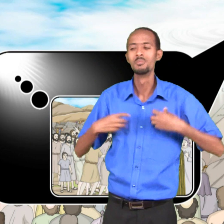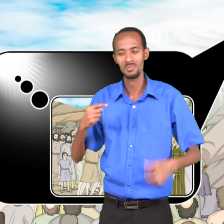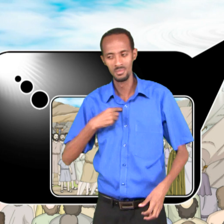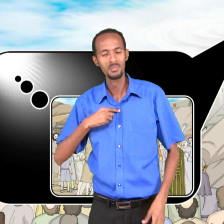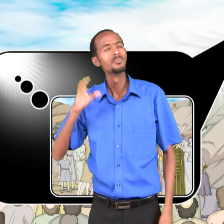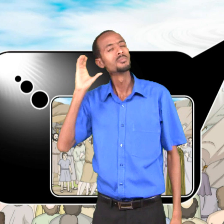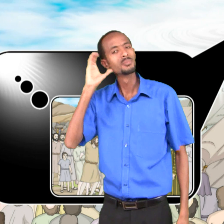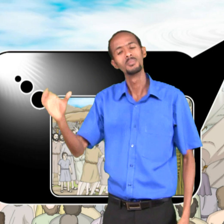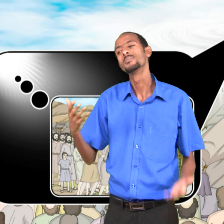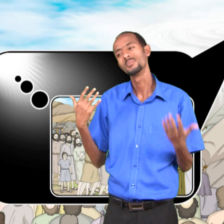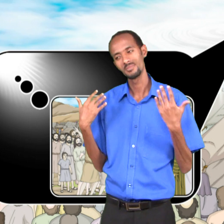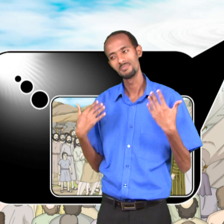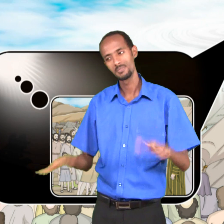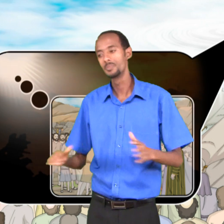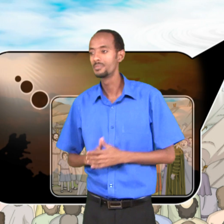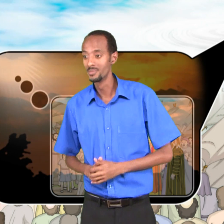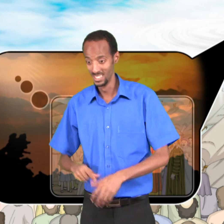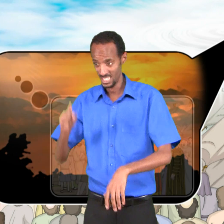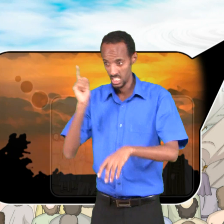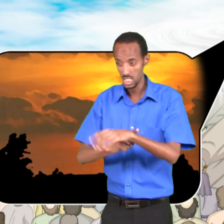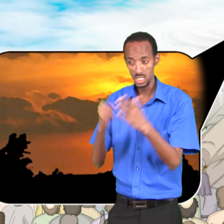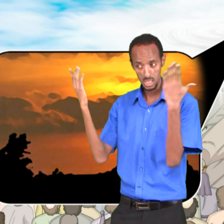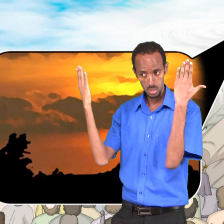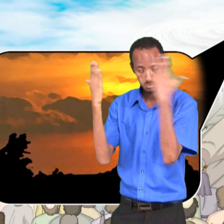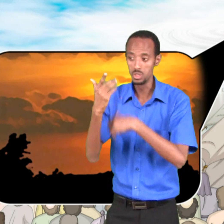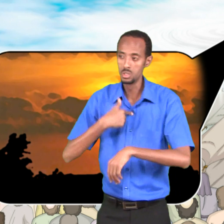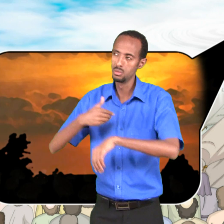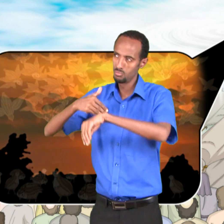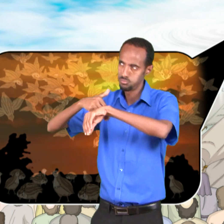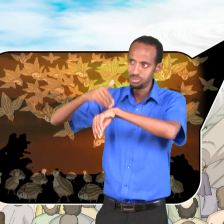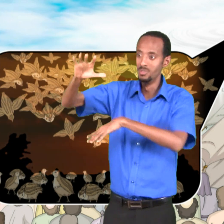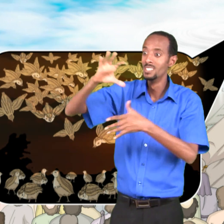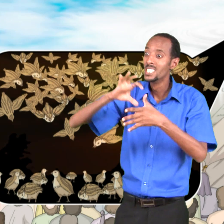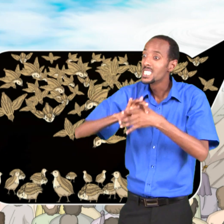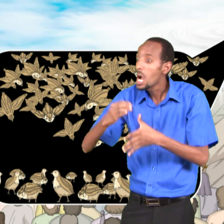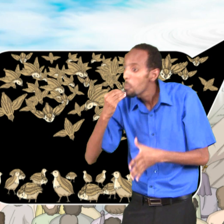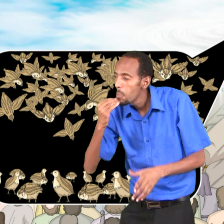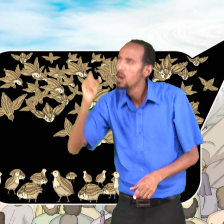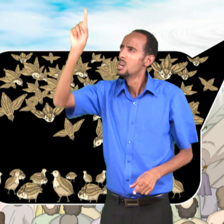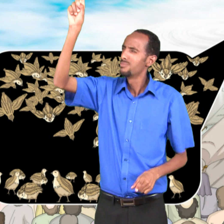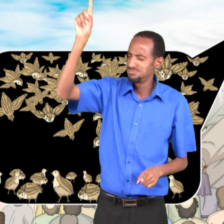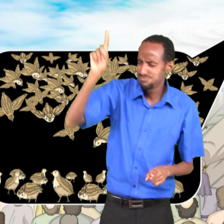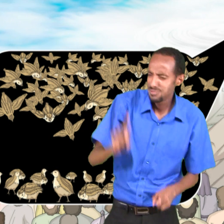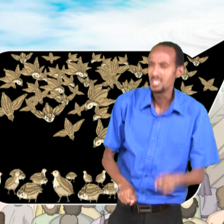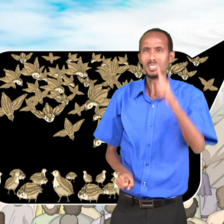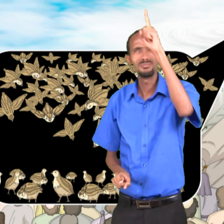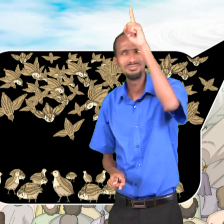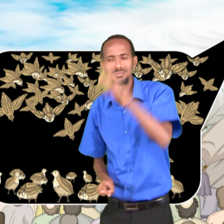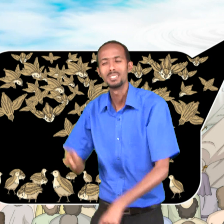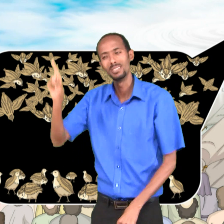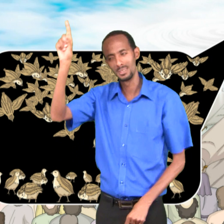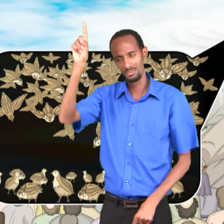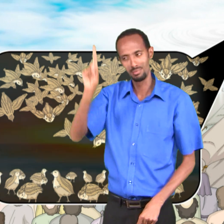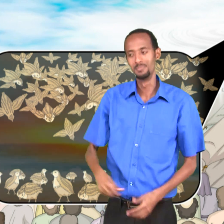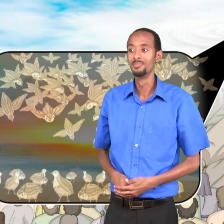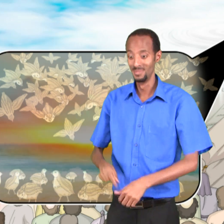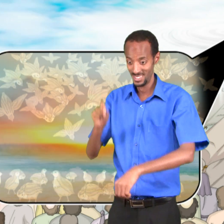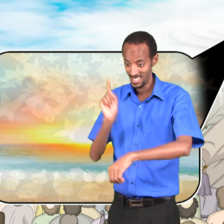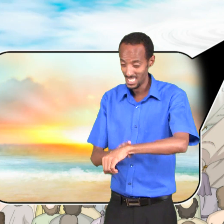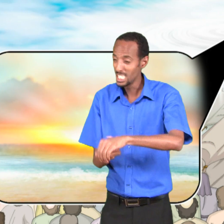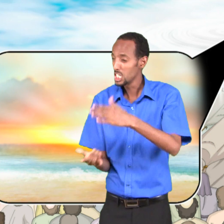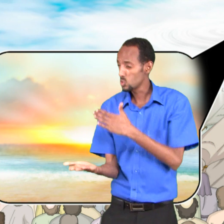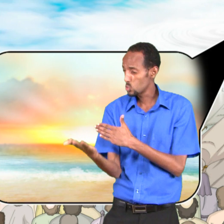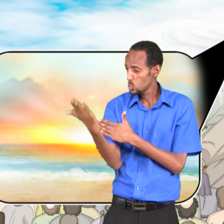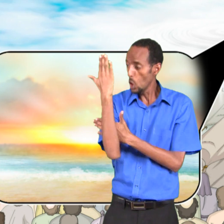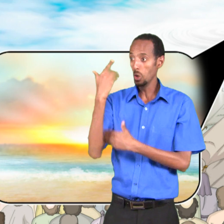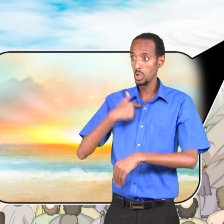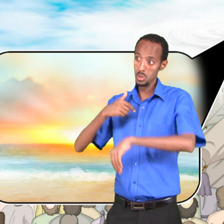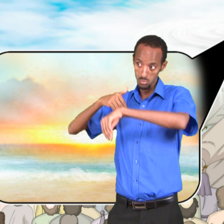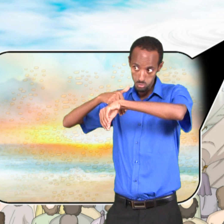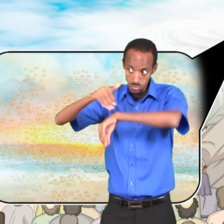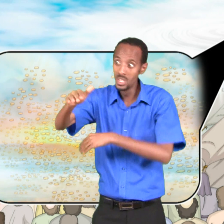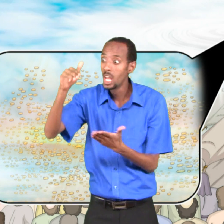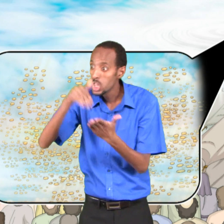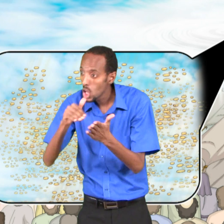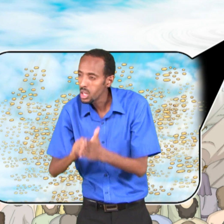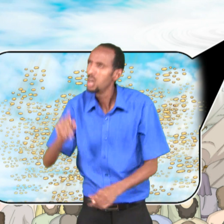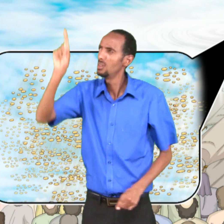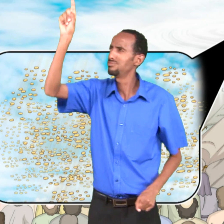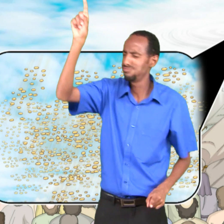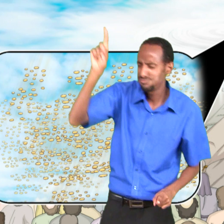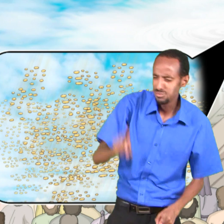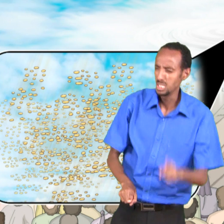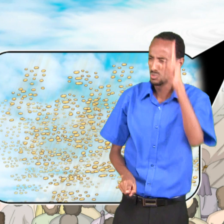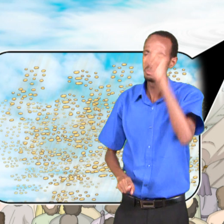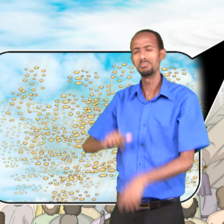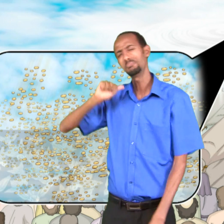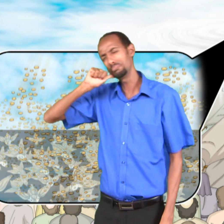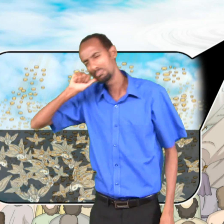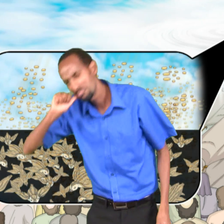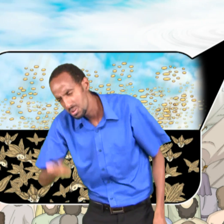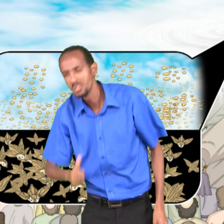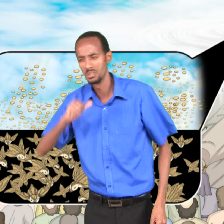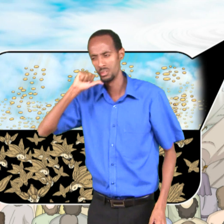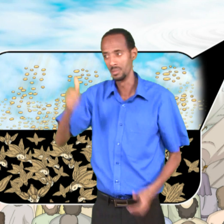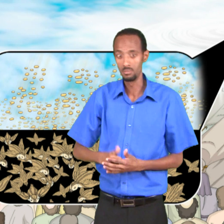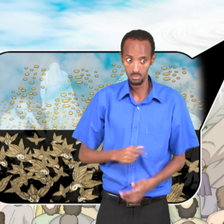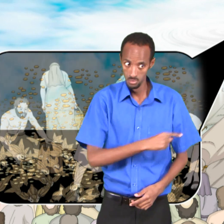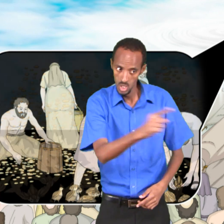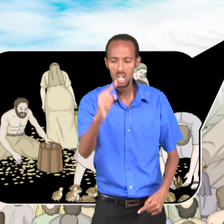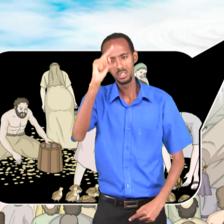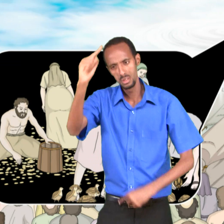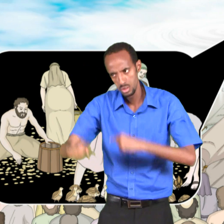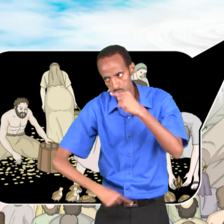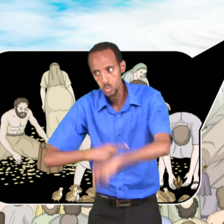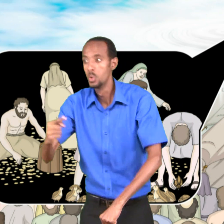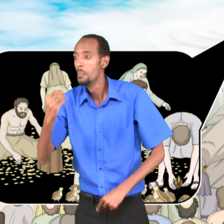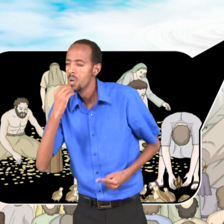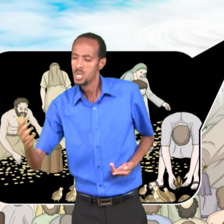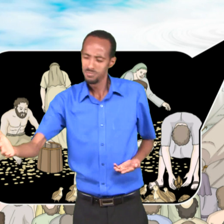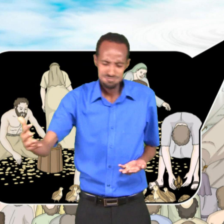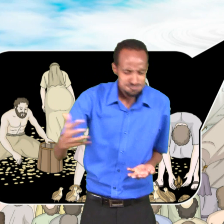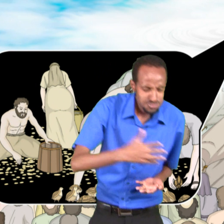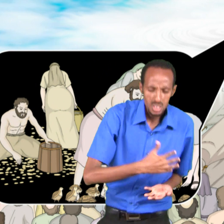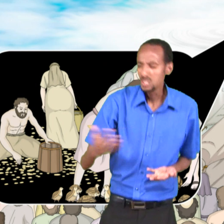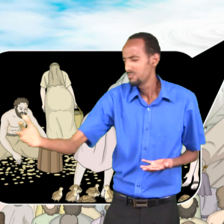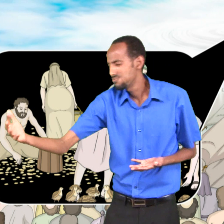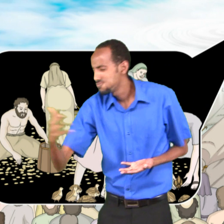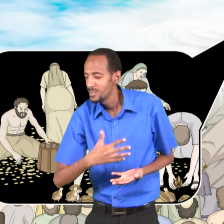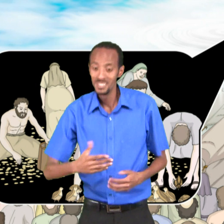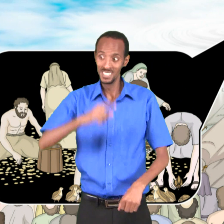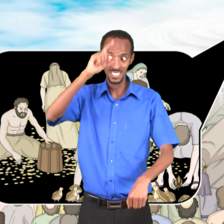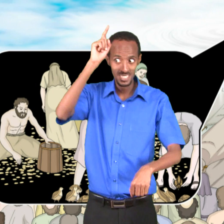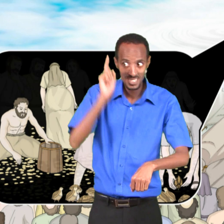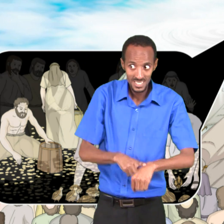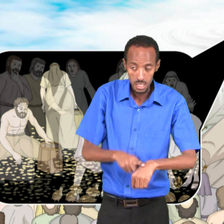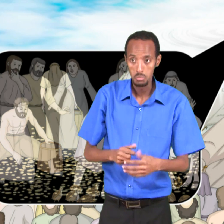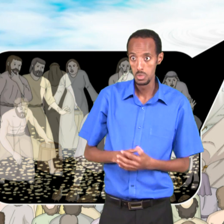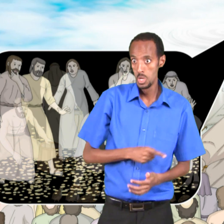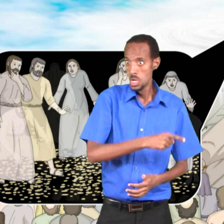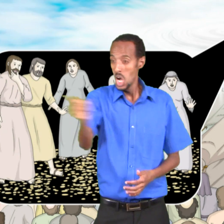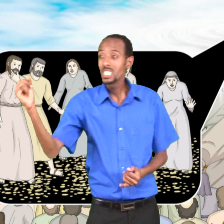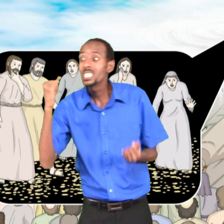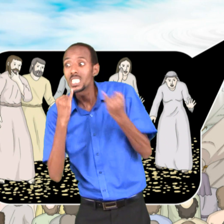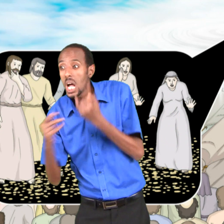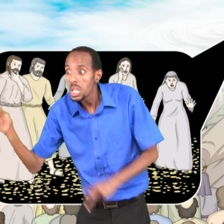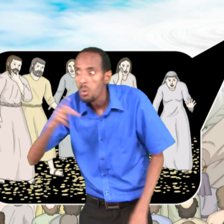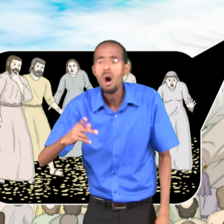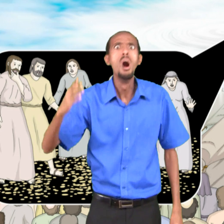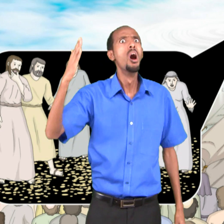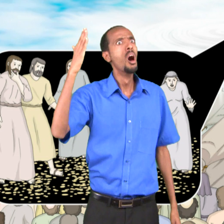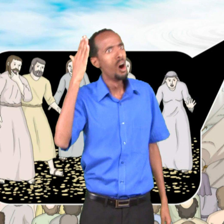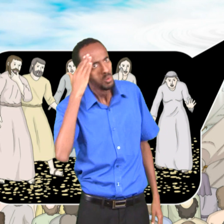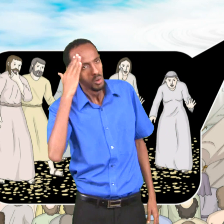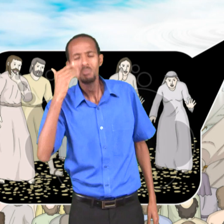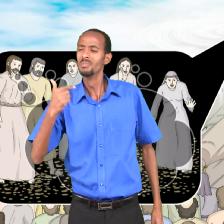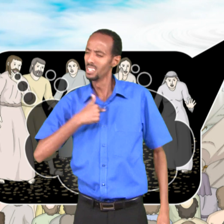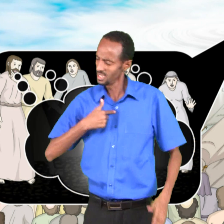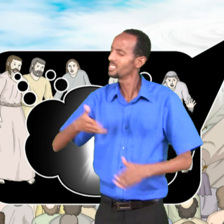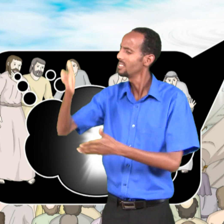Tell them, ‘At twilight you will eat meat, and in the morning you will be filled with bread.